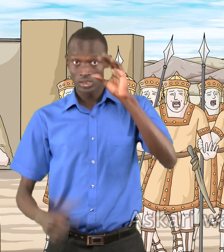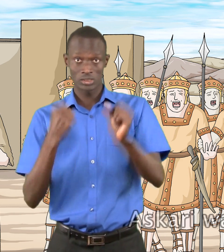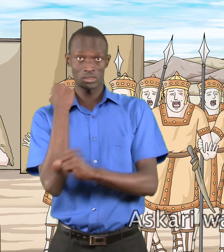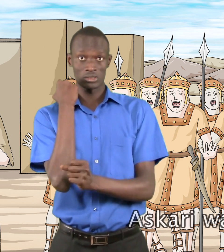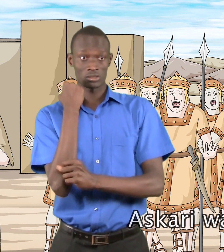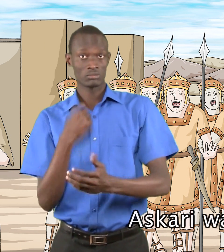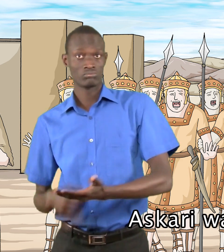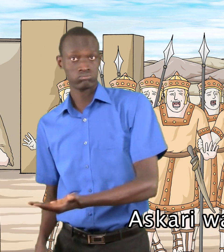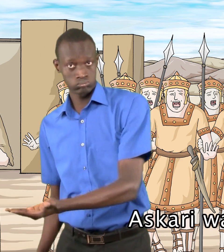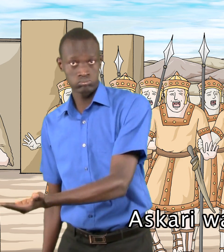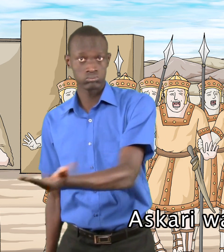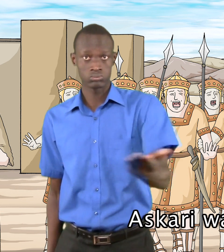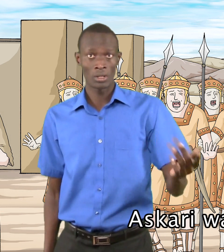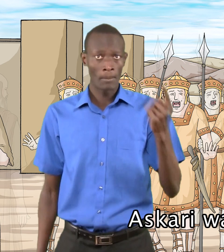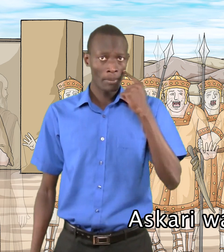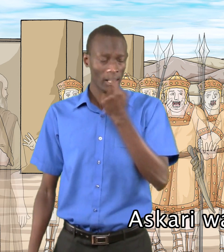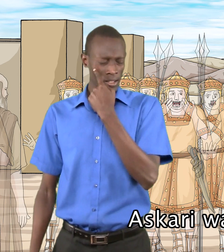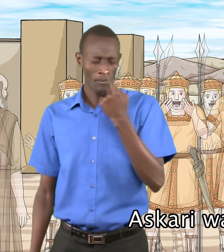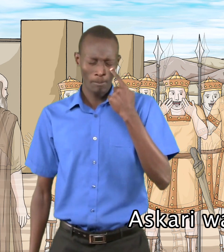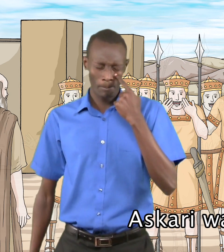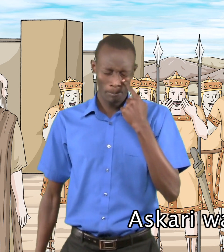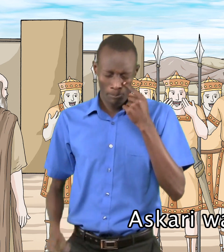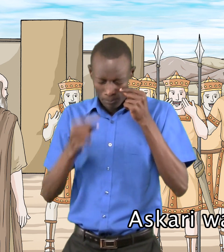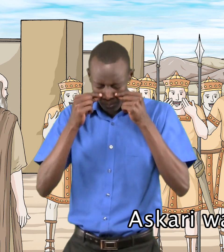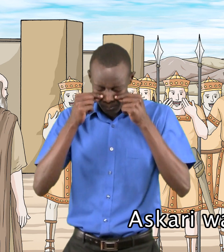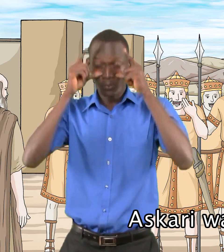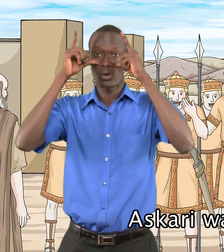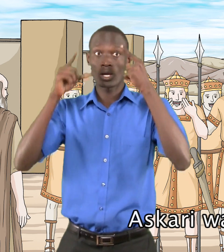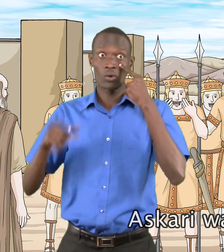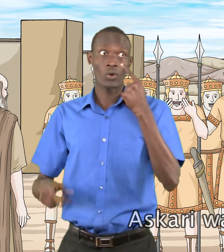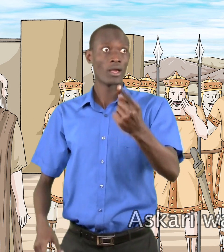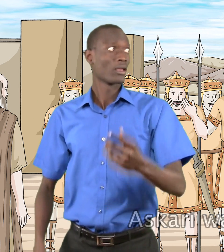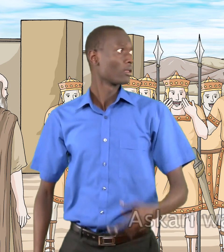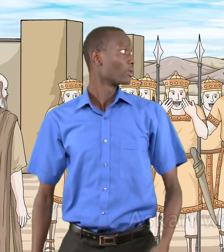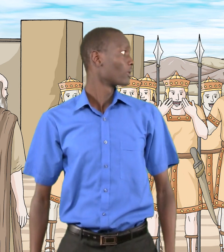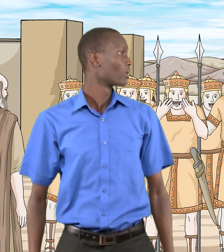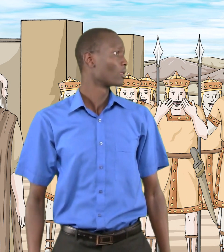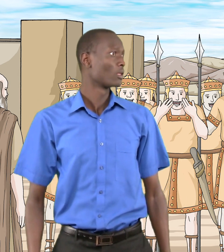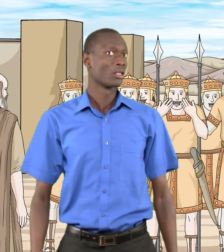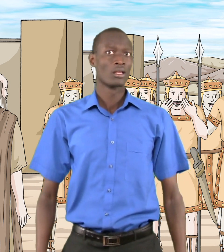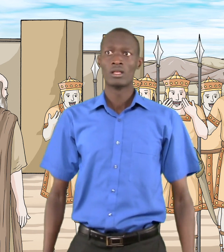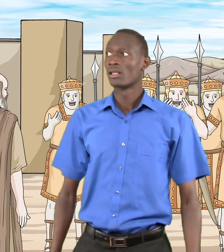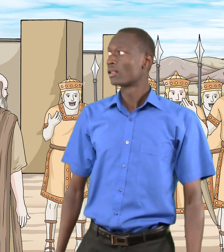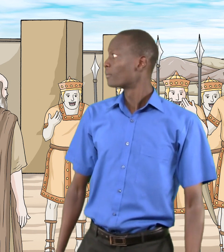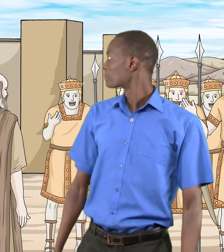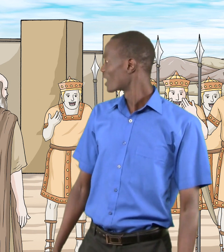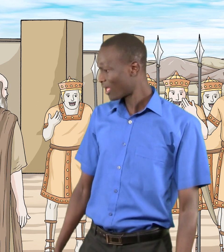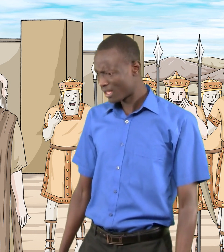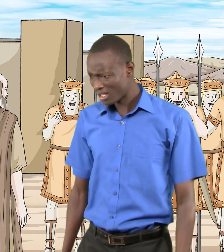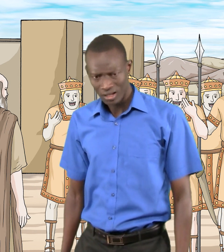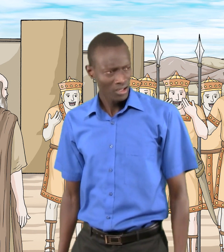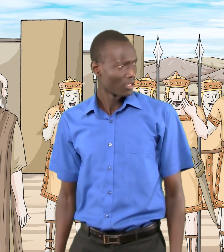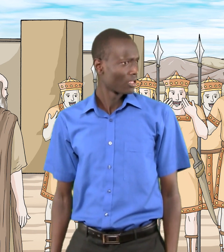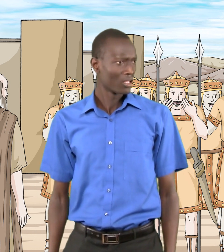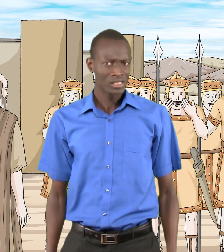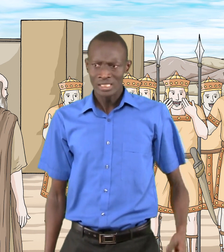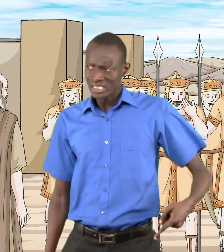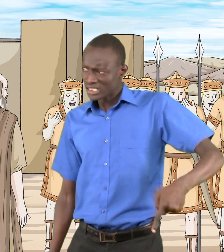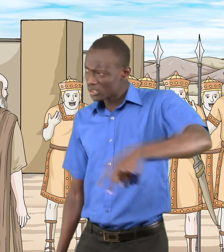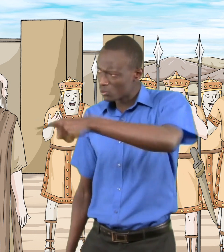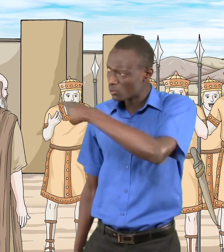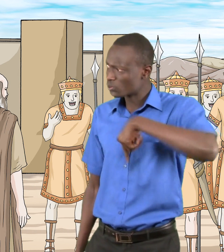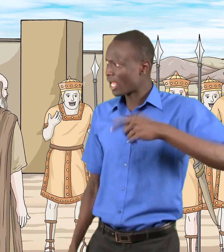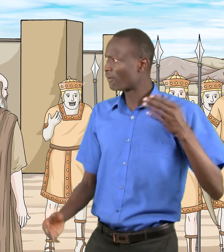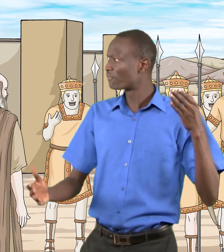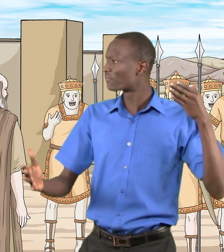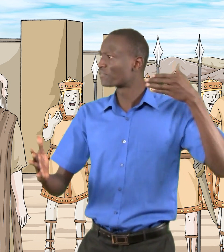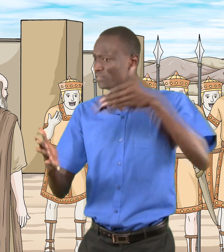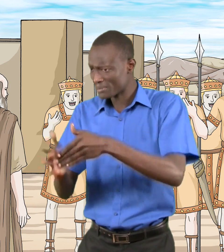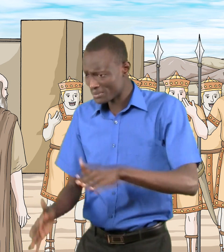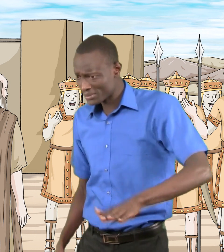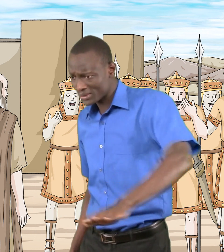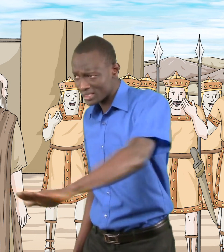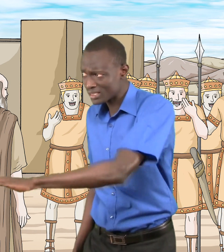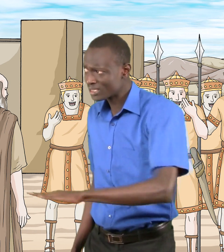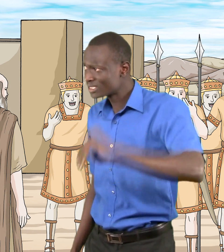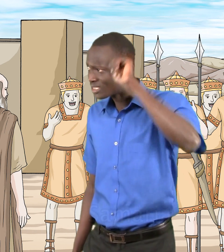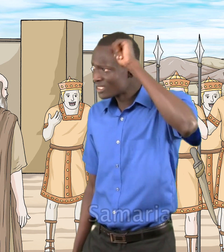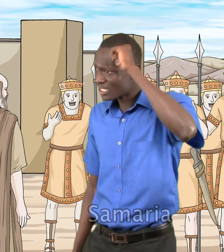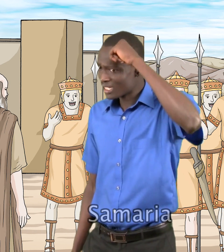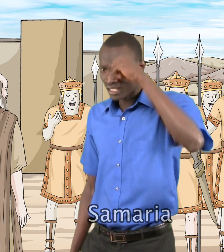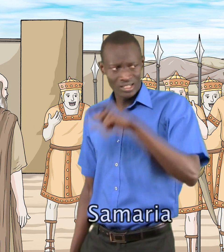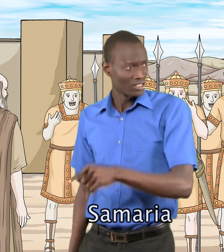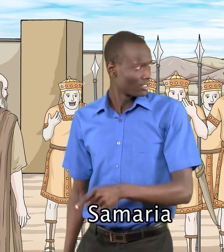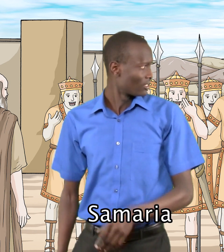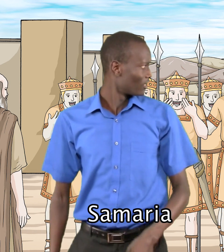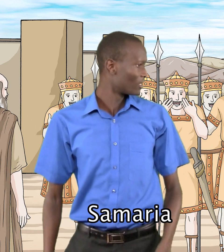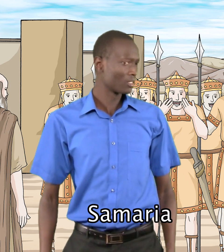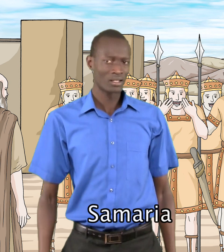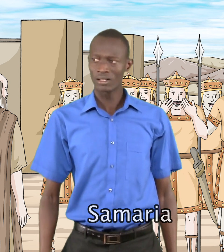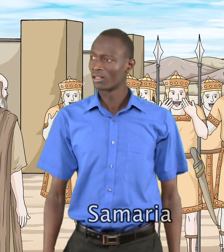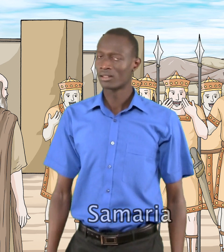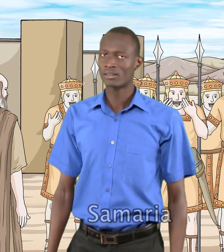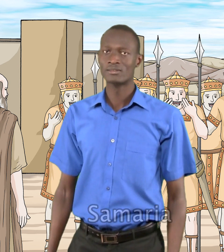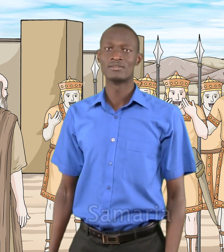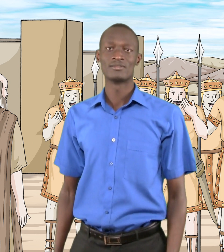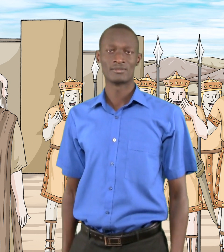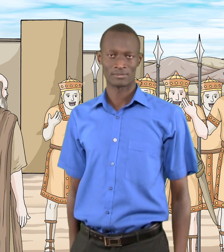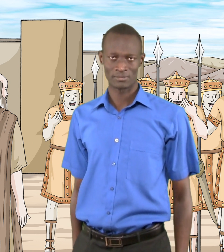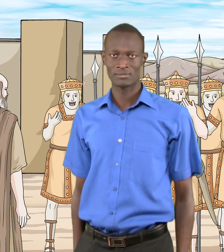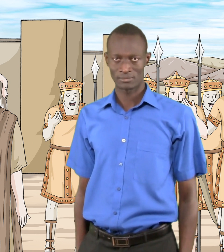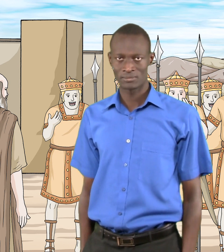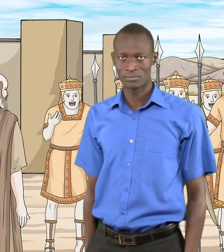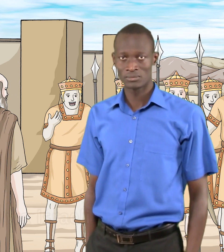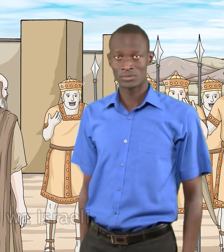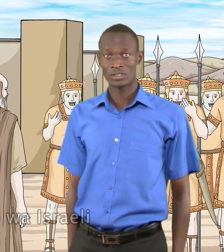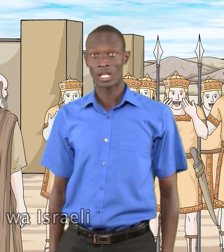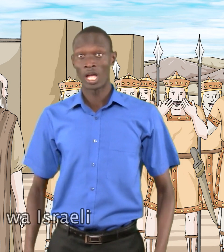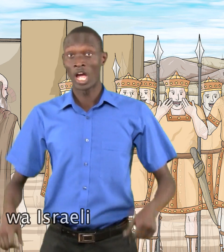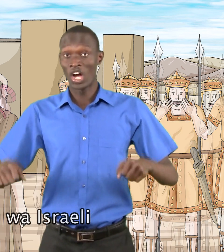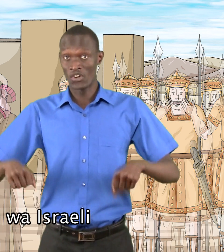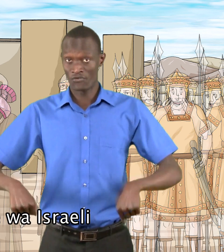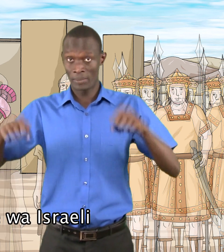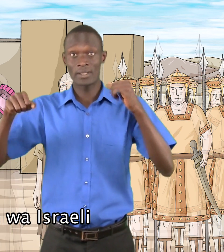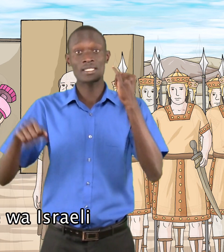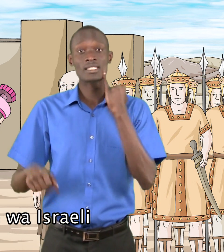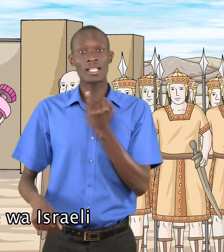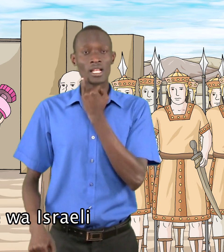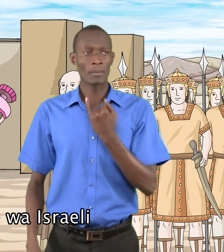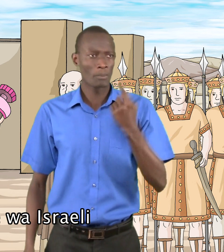Then the LORD opened their eyes, and they looked around and discovered that they were in Samaria.